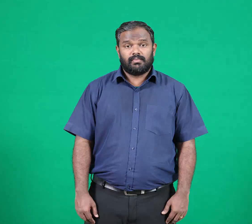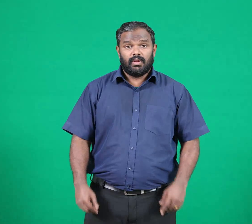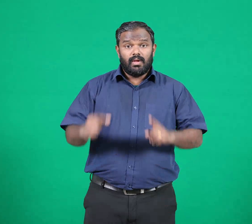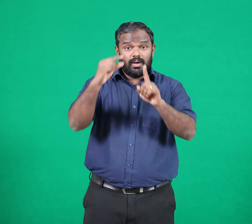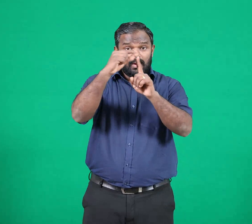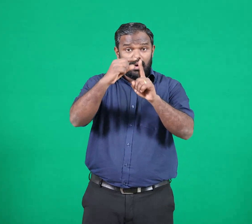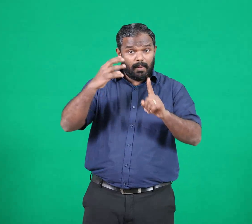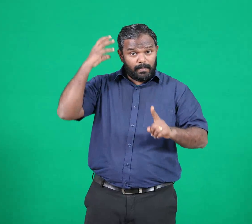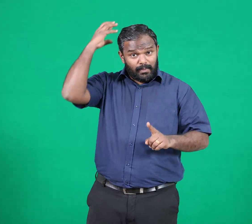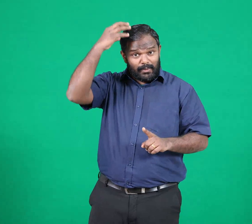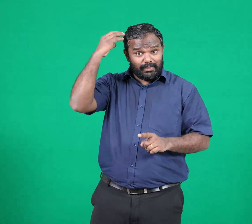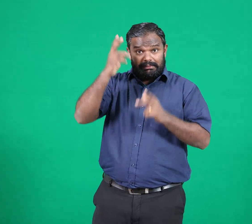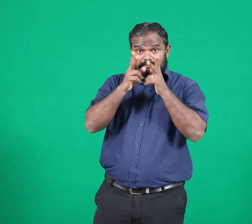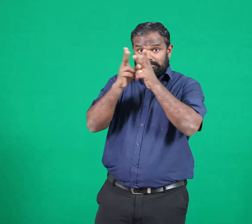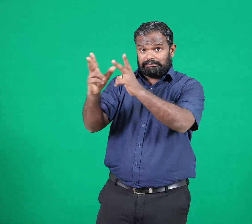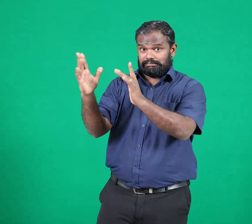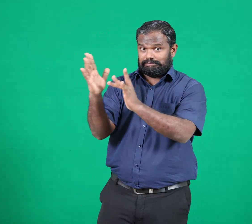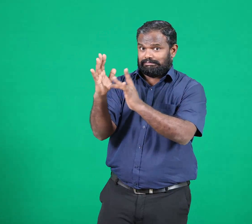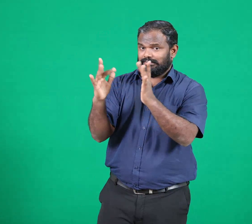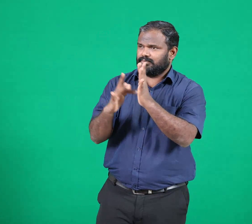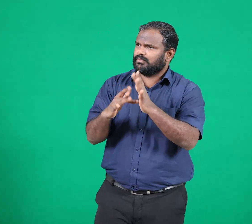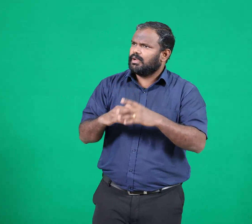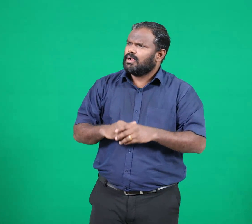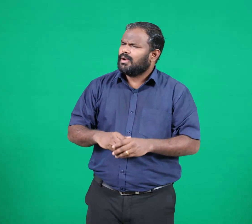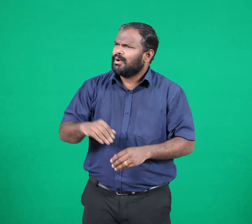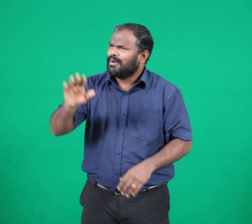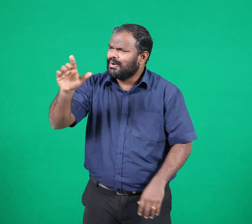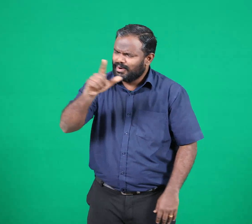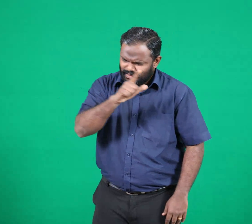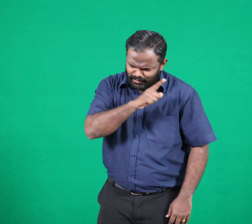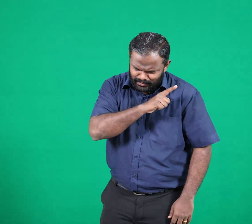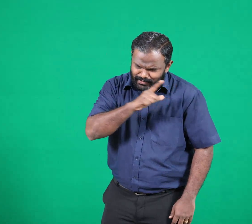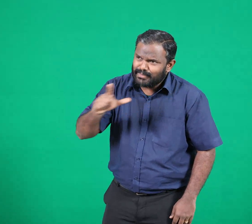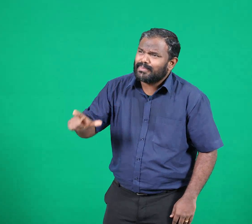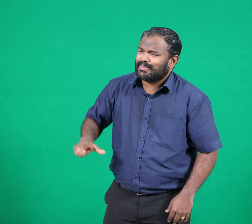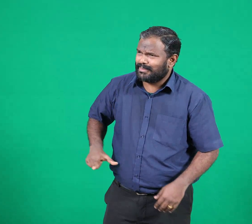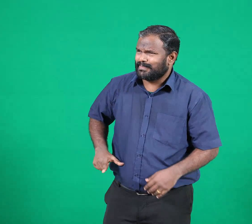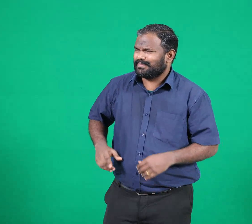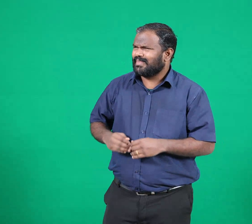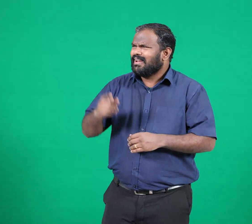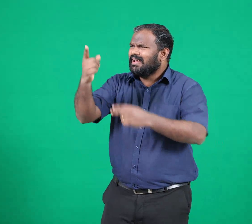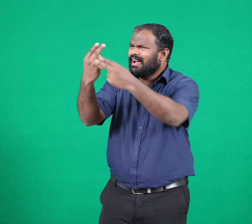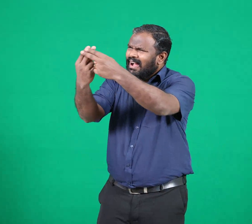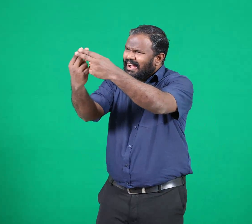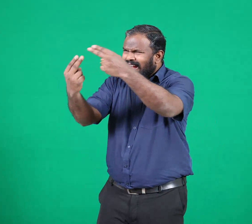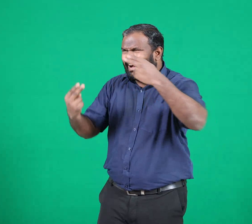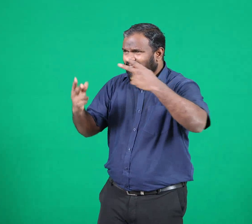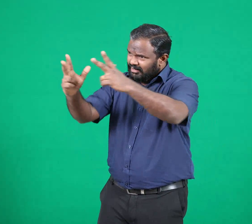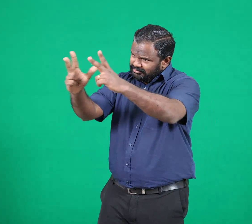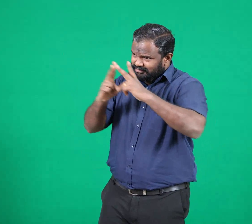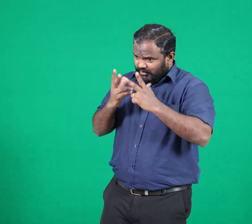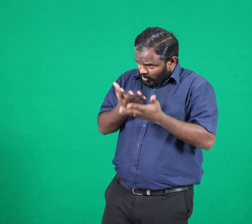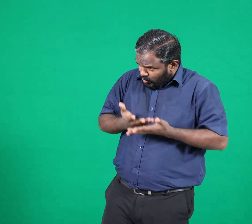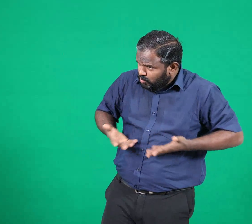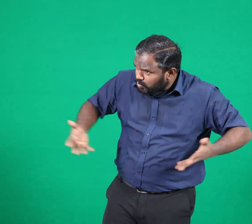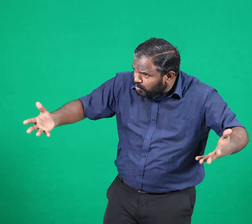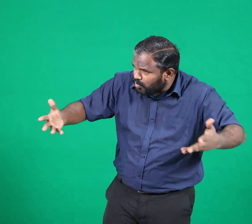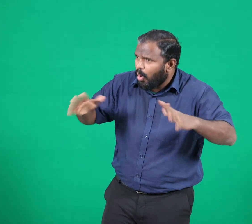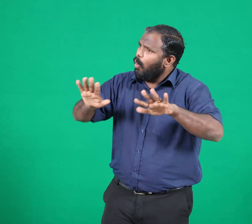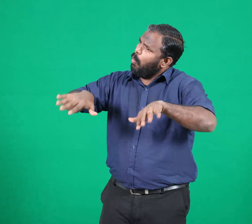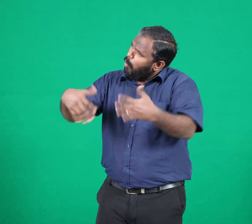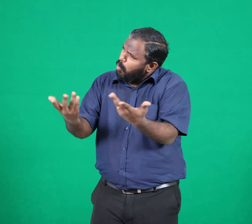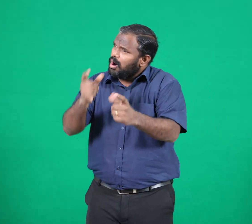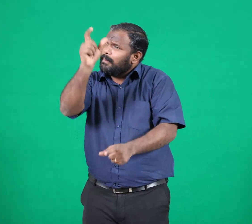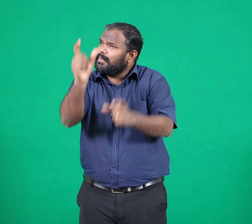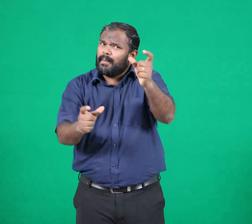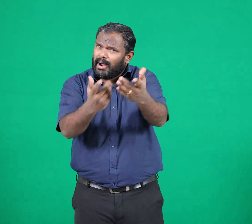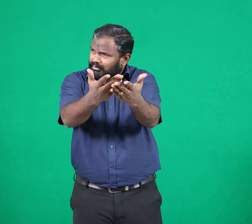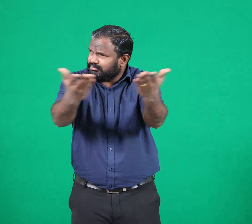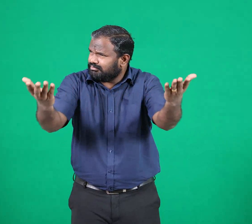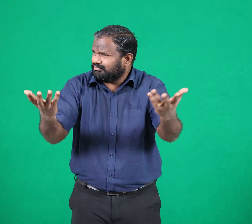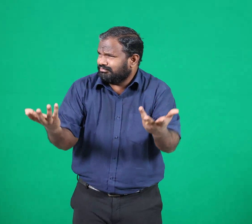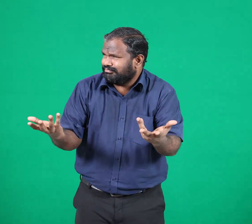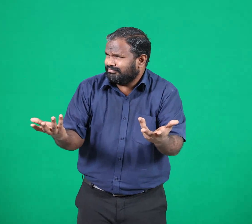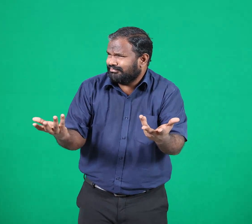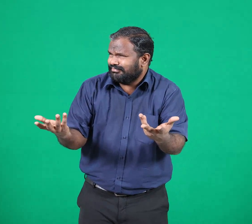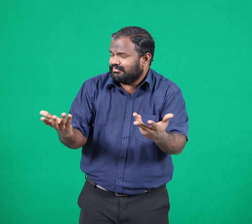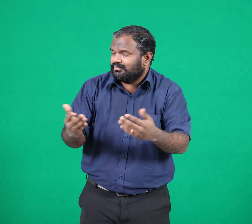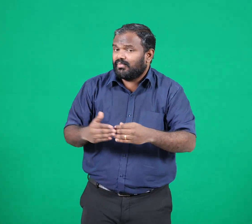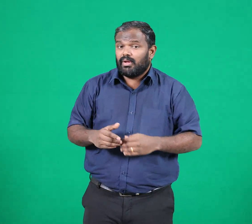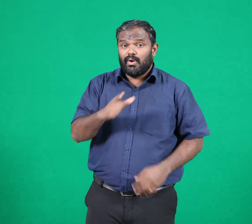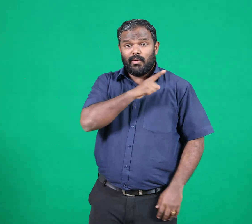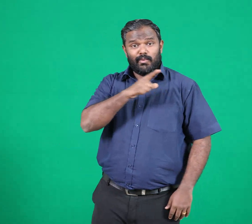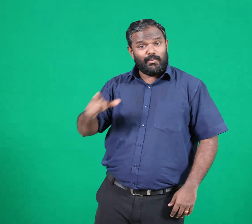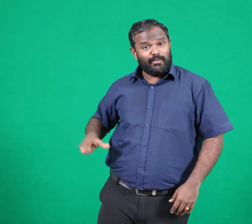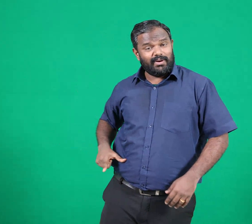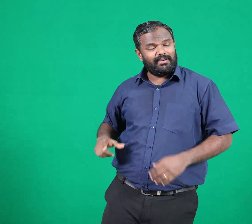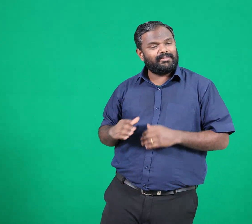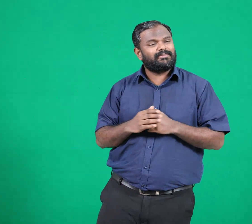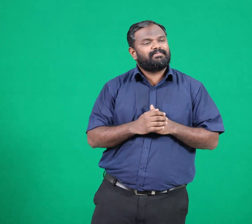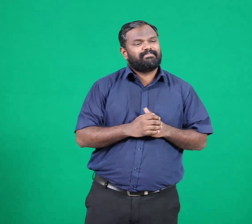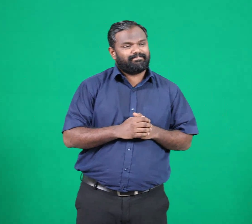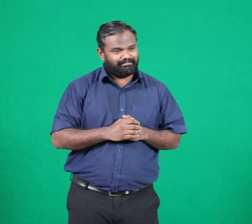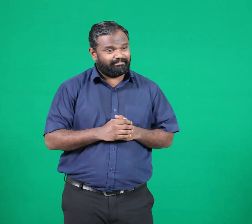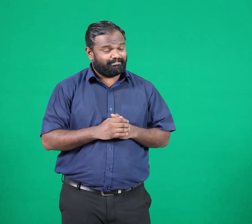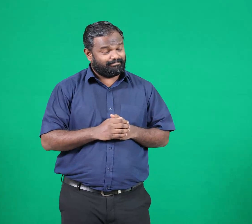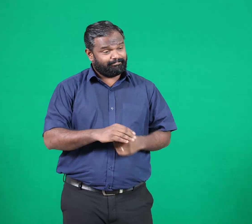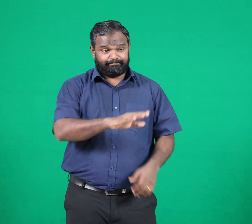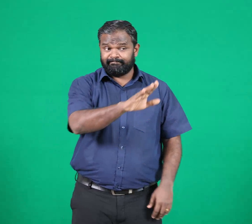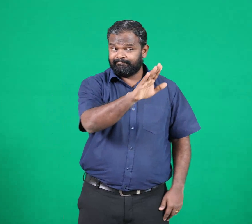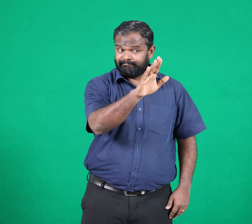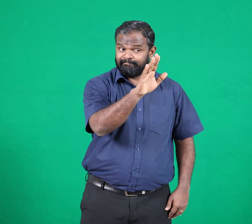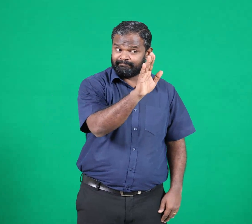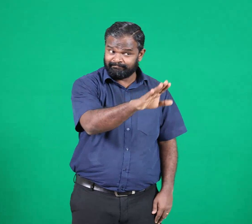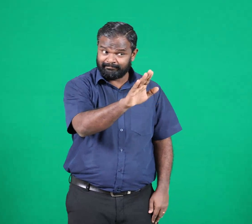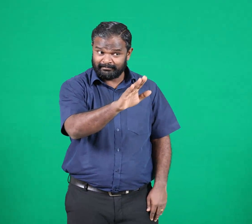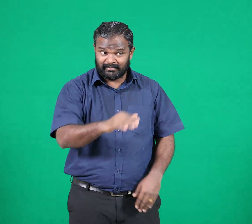"Lord," said Peter, "are You addressing this parable to us, or to everyone else as well?"